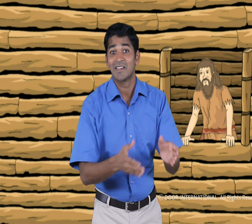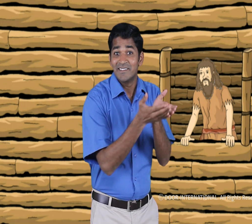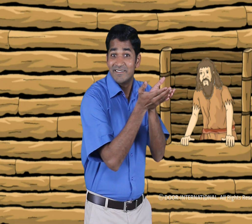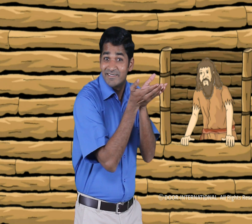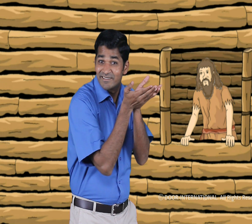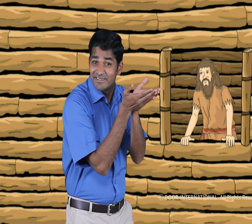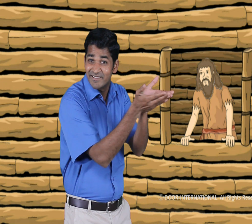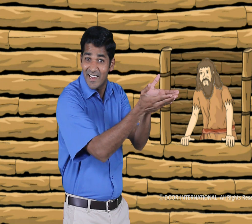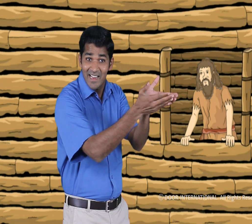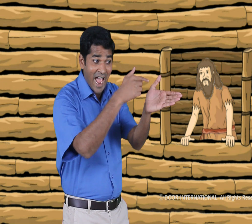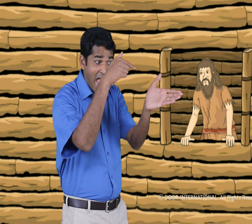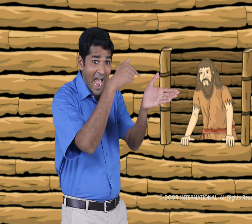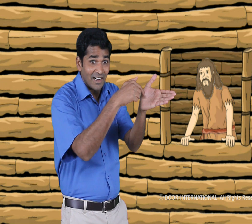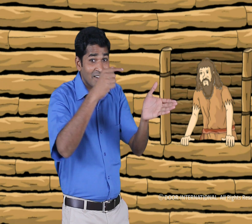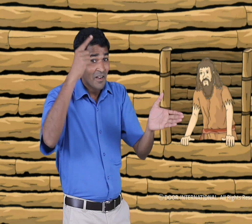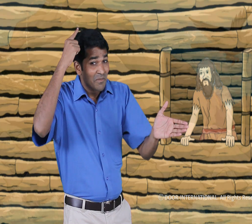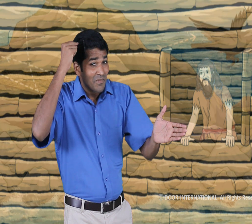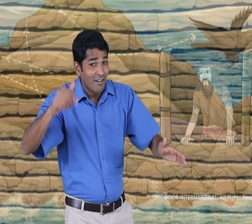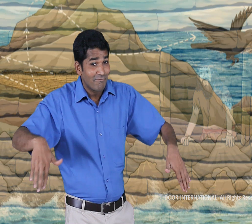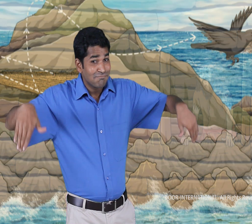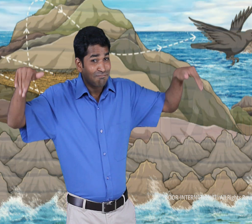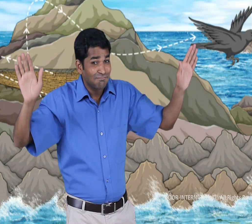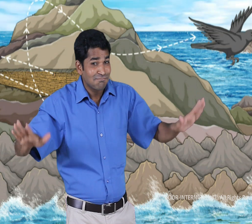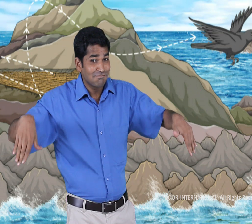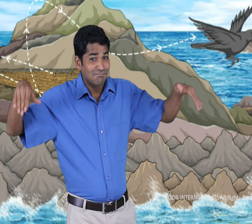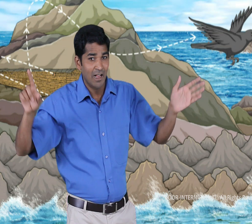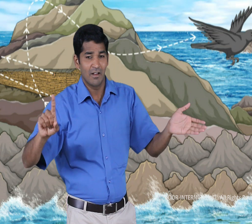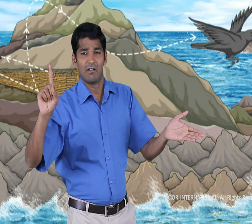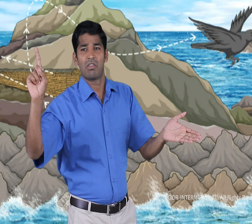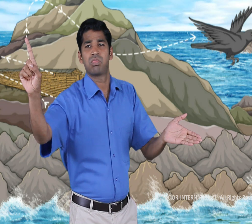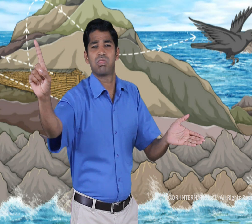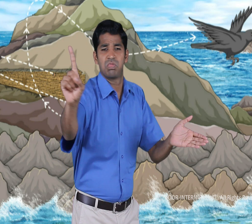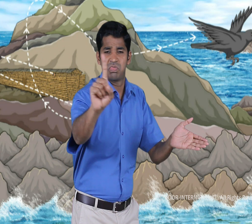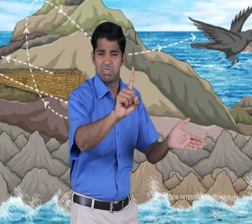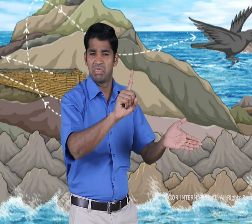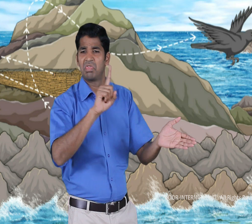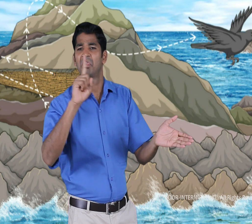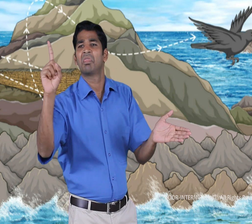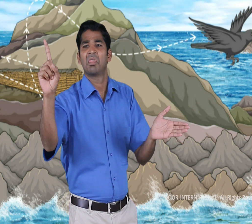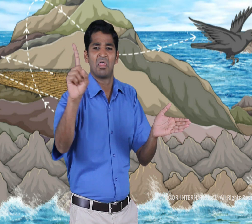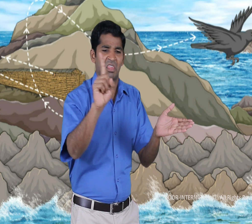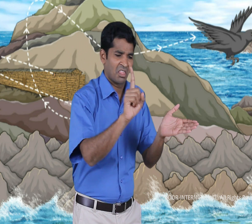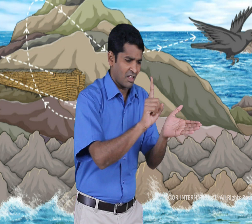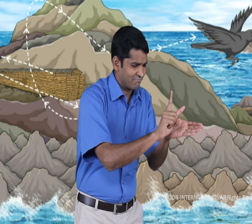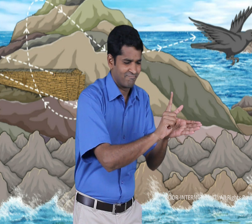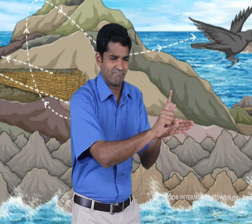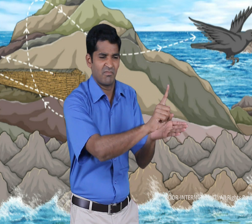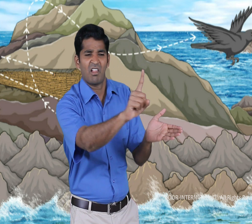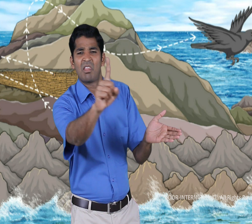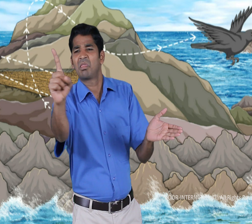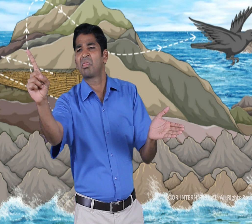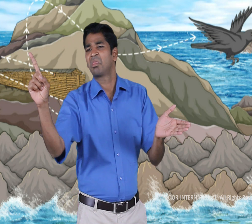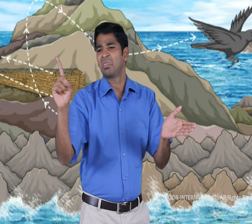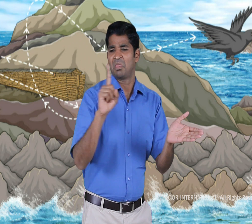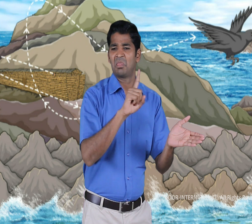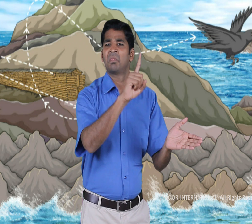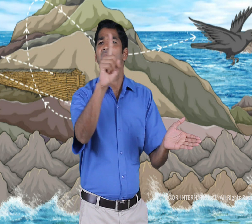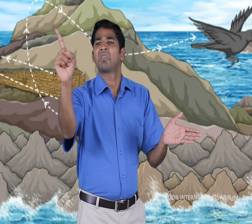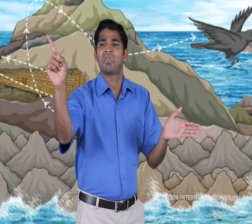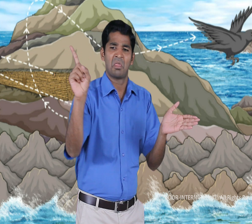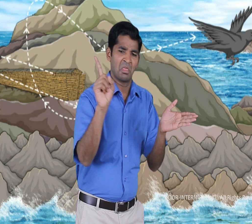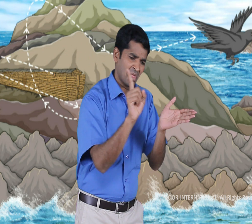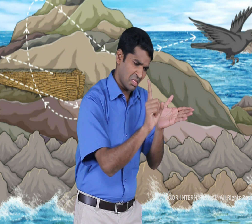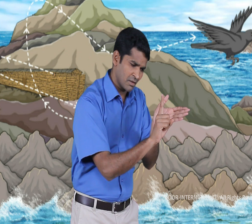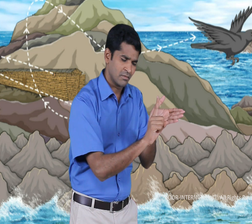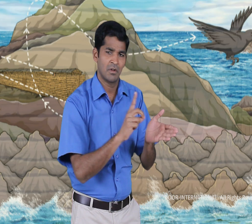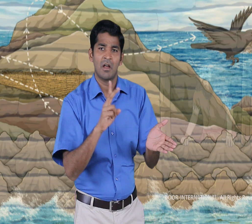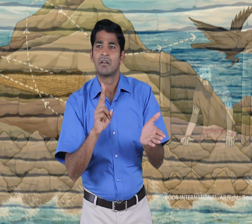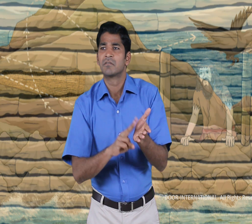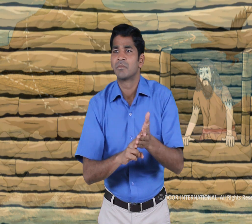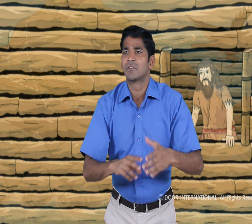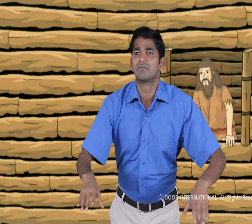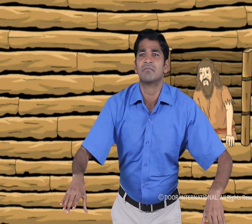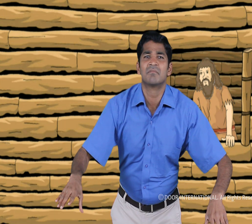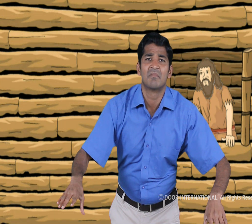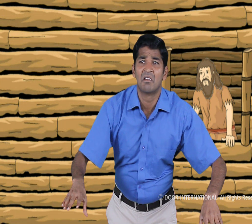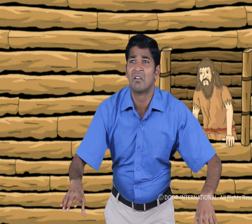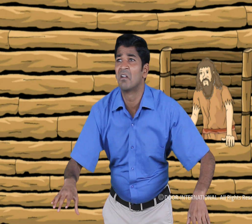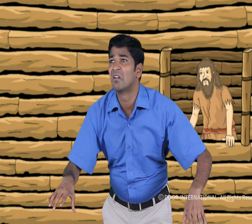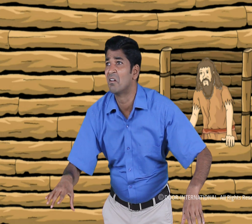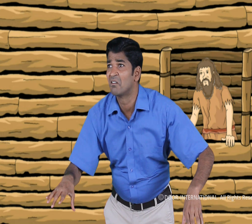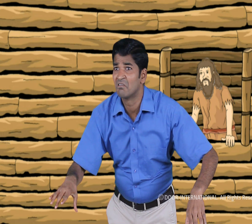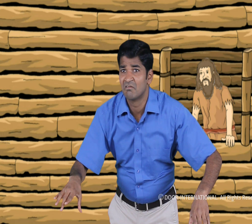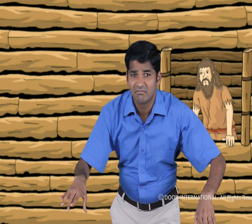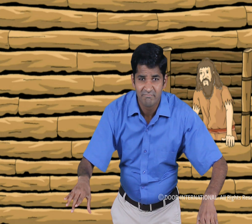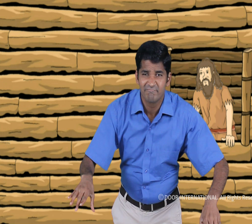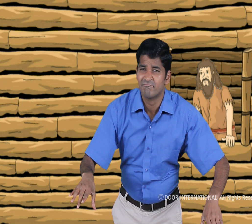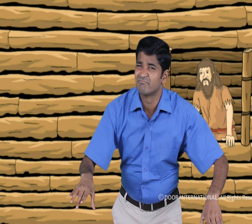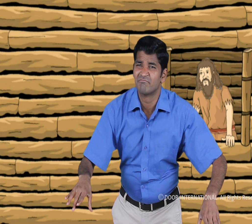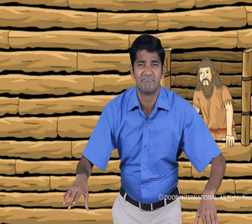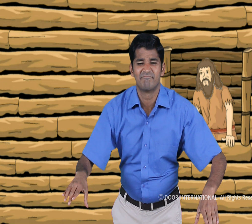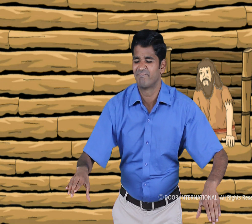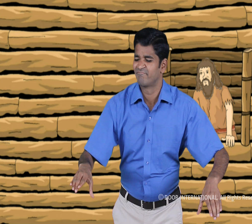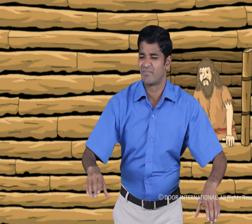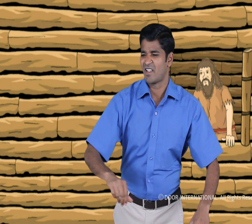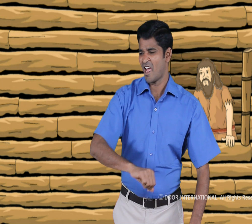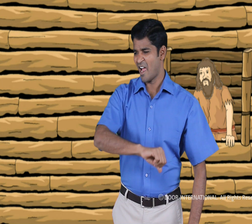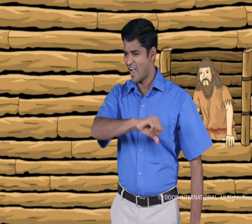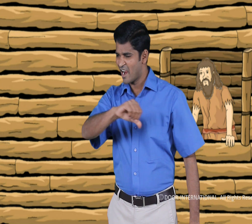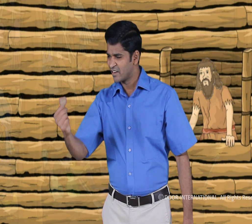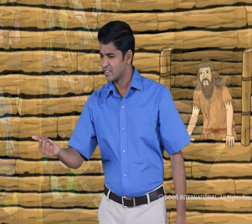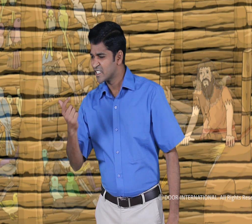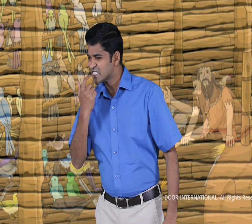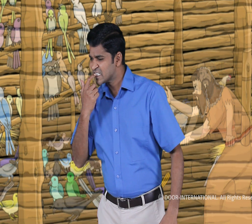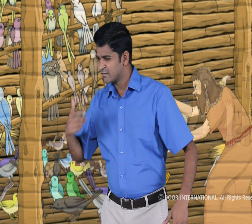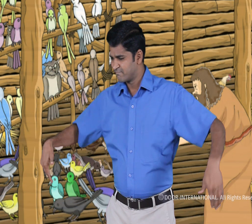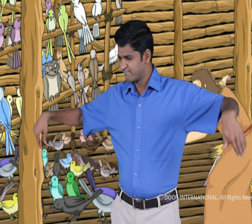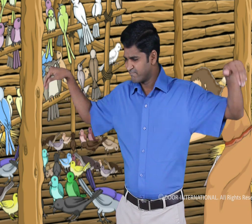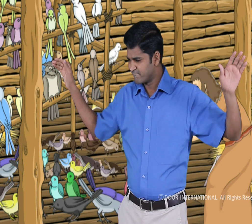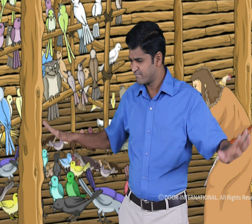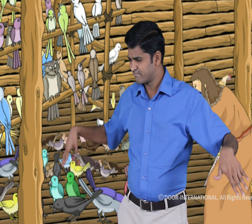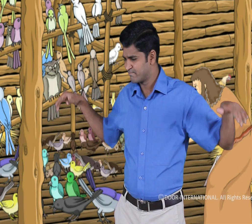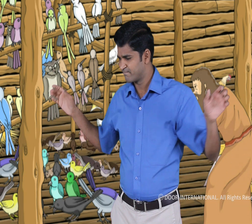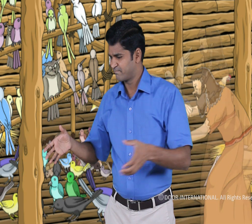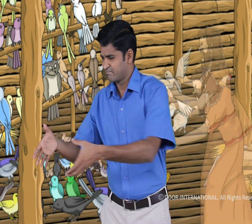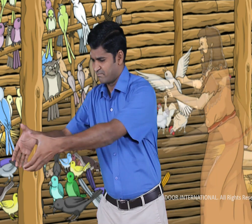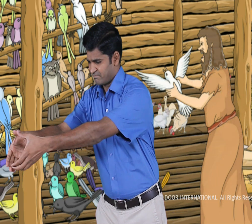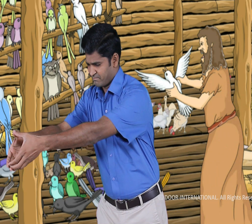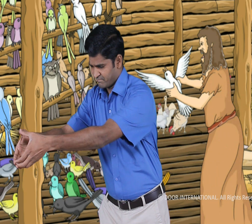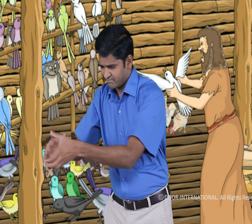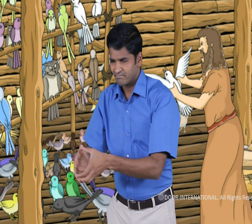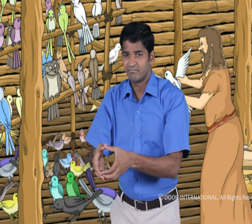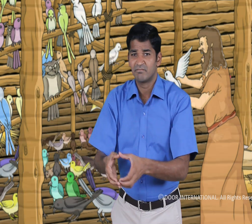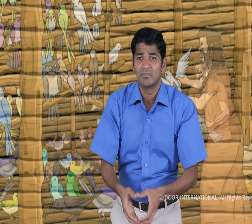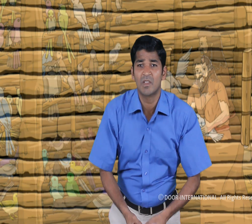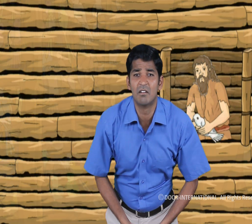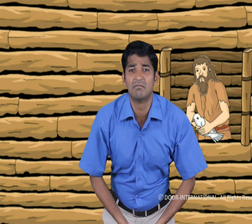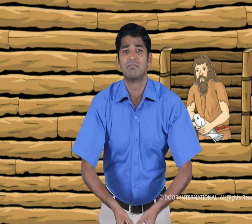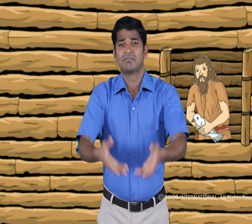It kept flying back and forth until the waters had dried up from the earth.